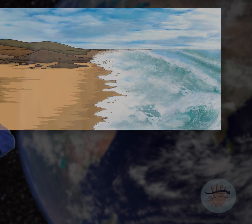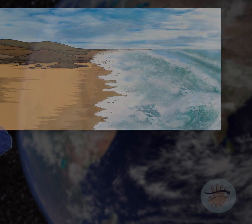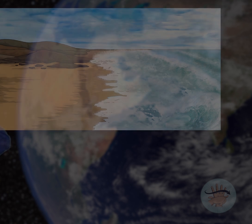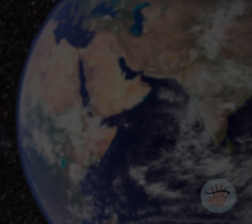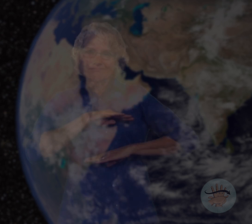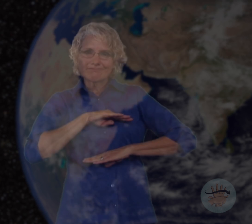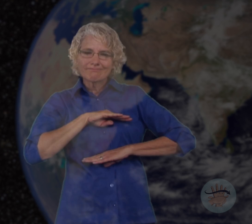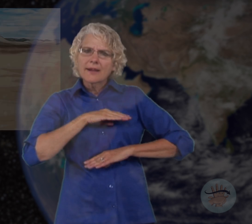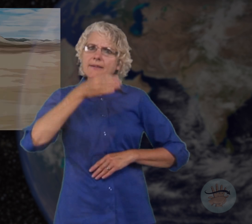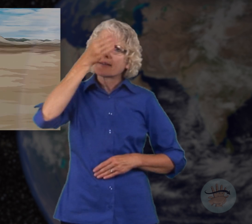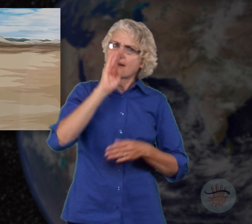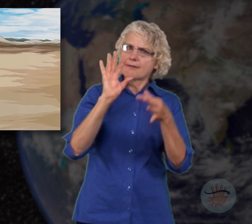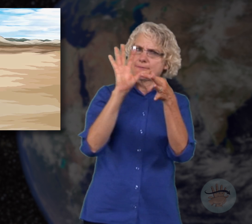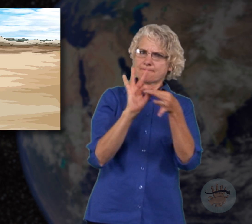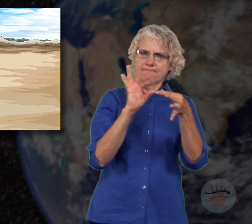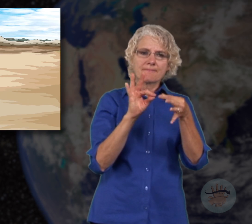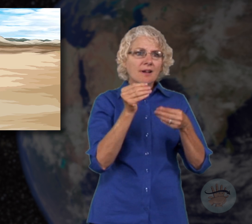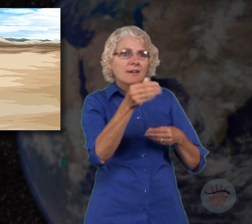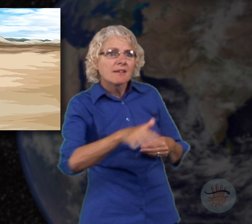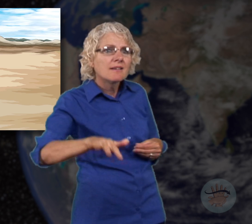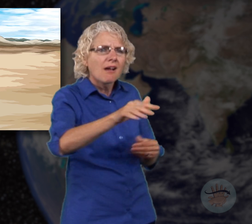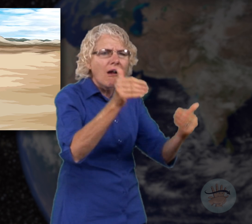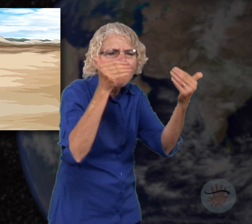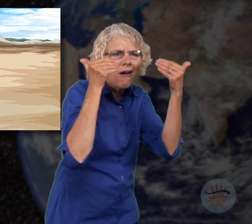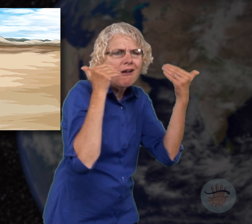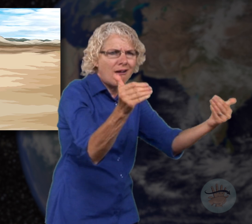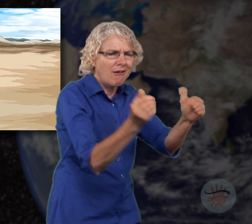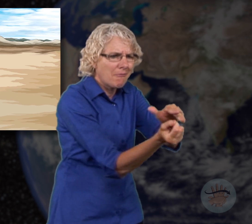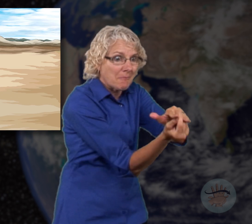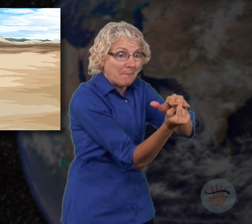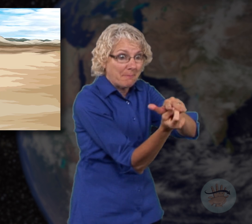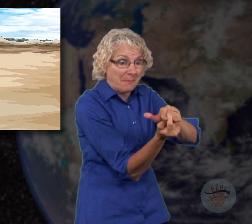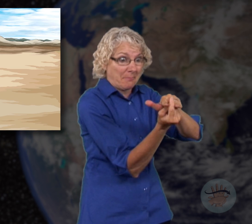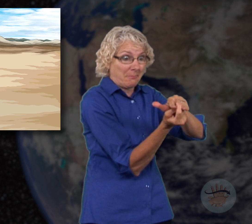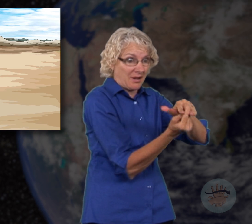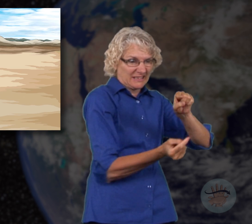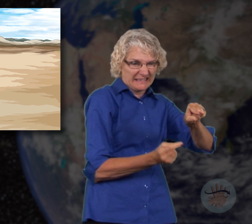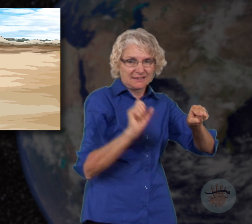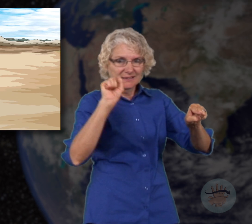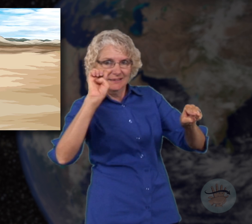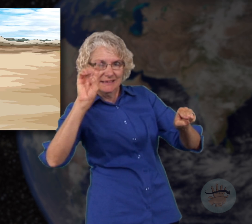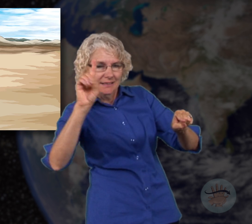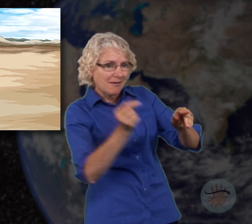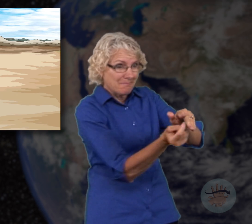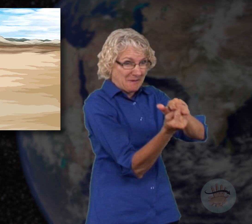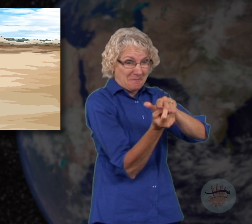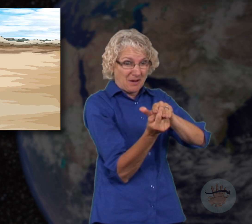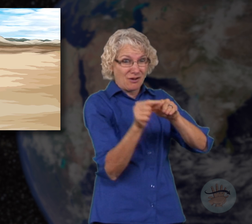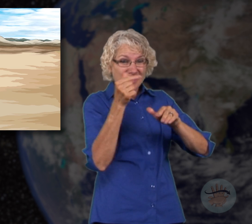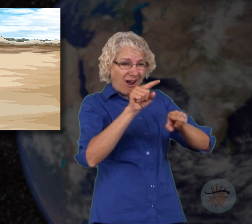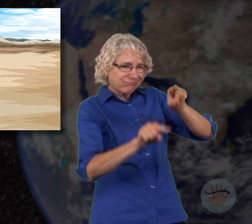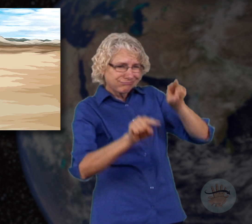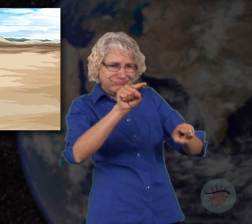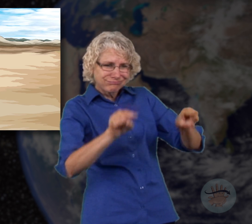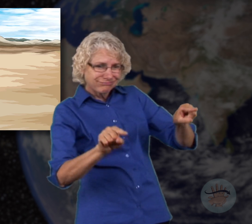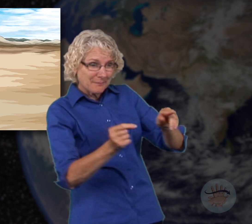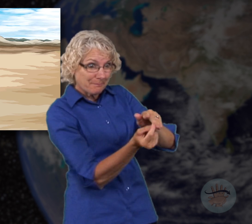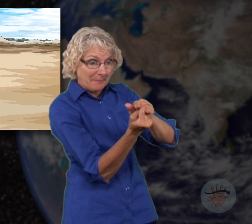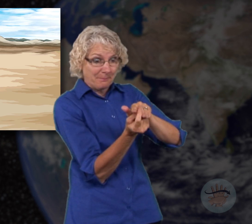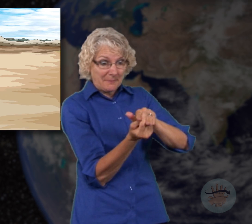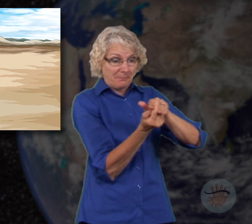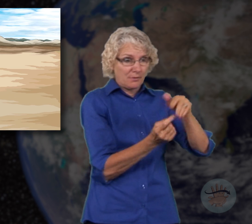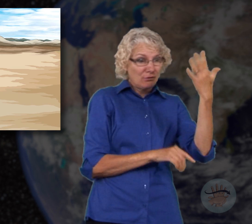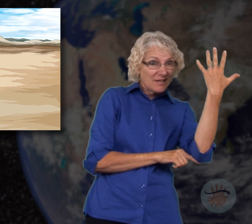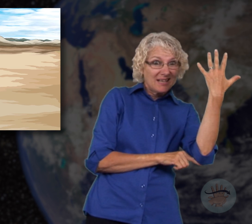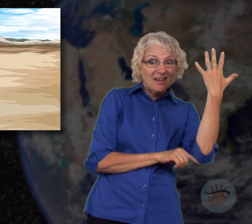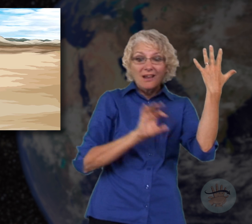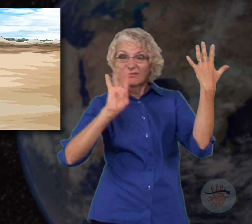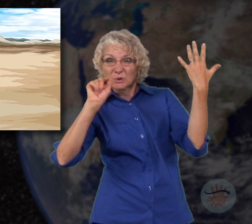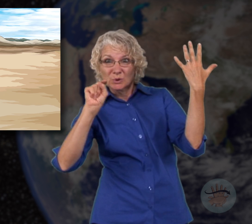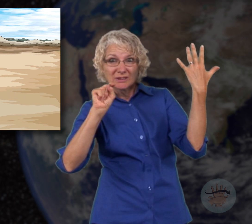And it was so.